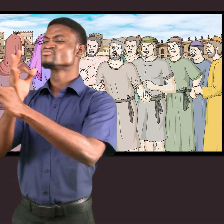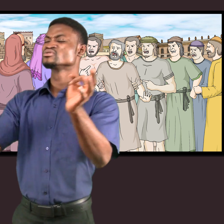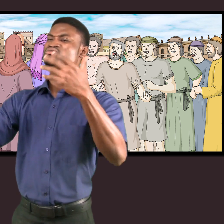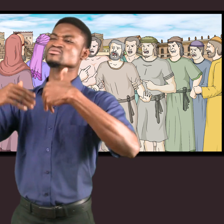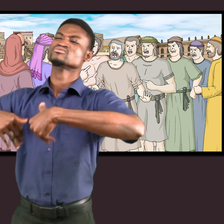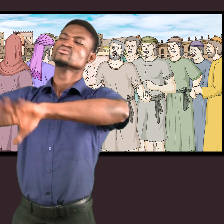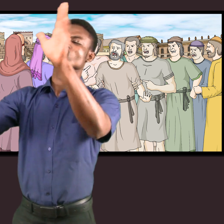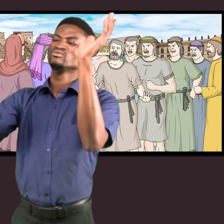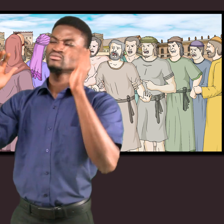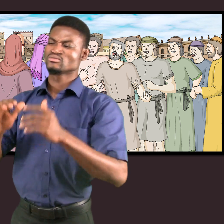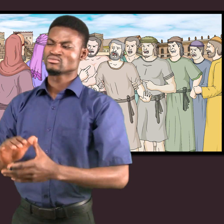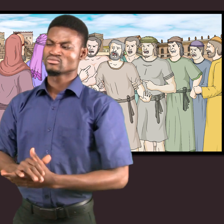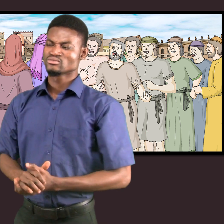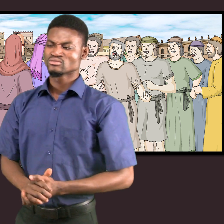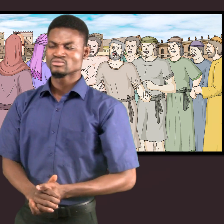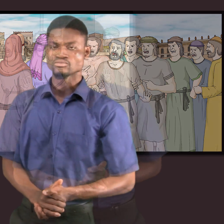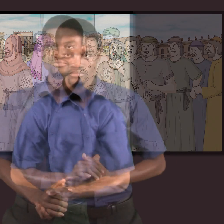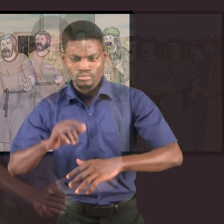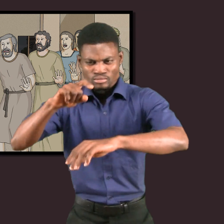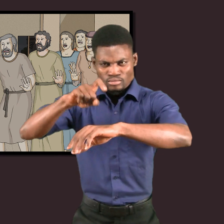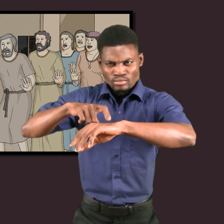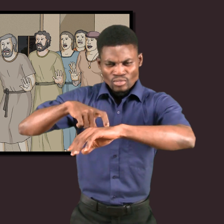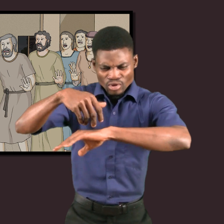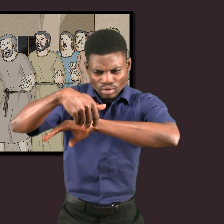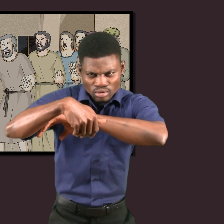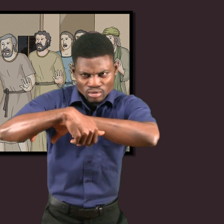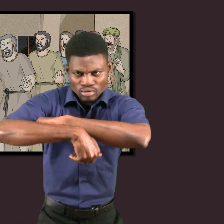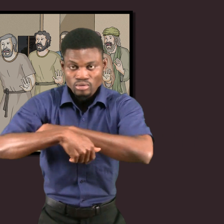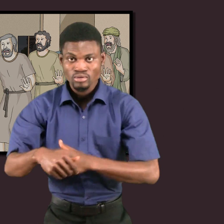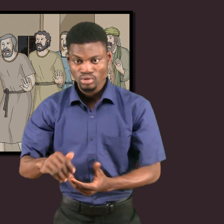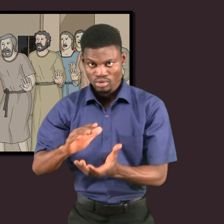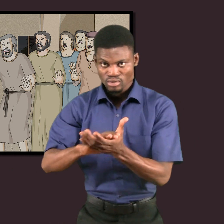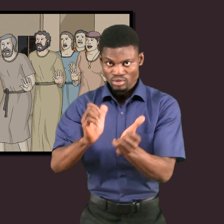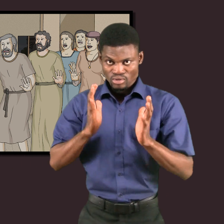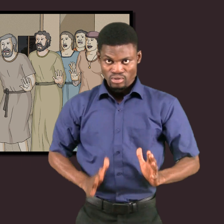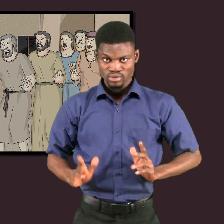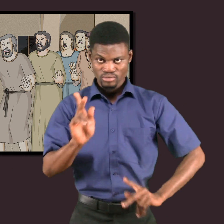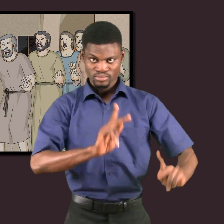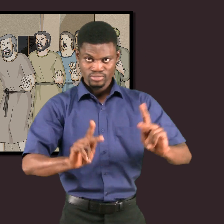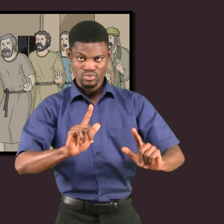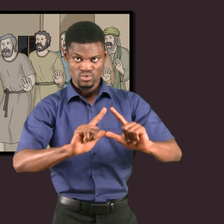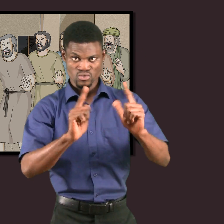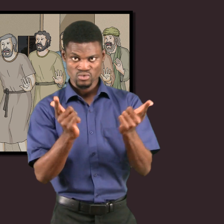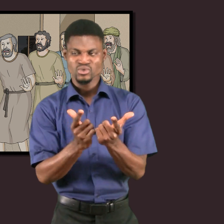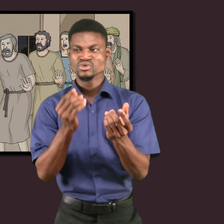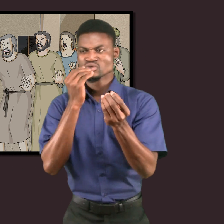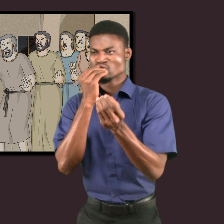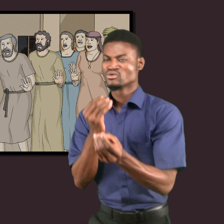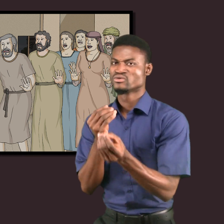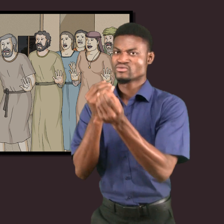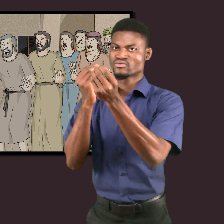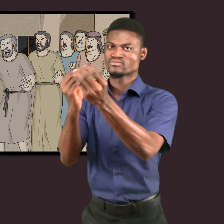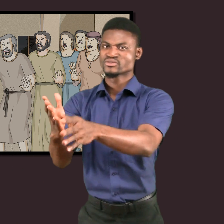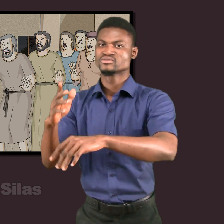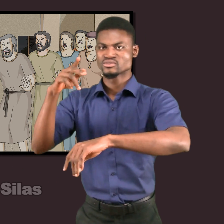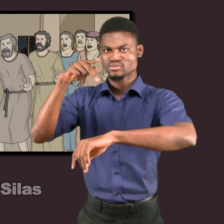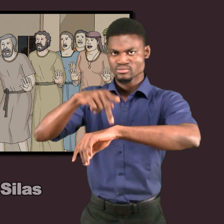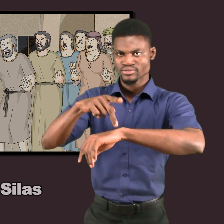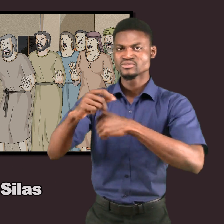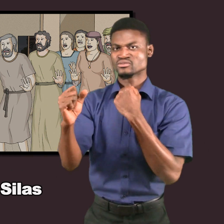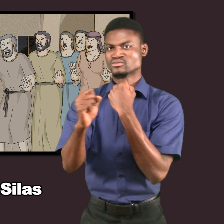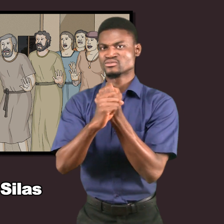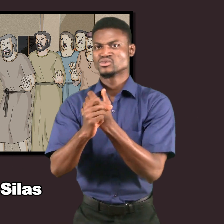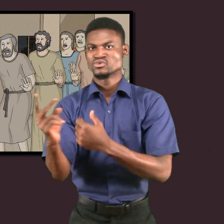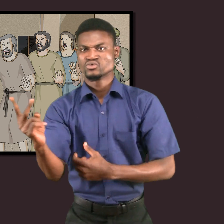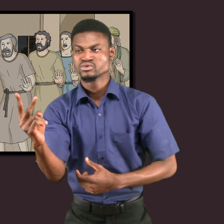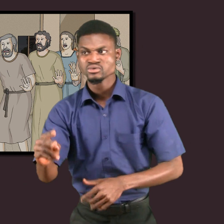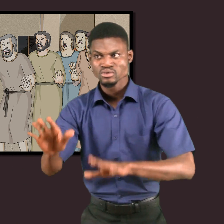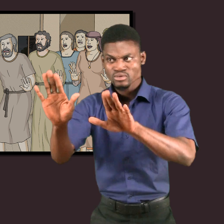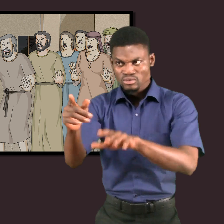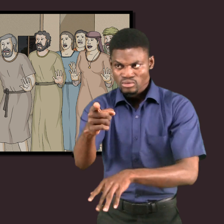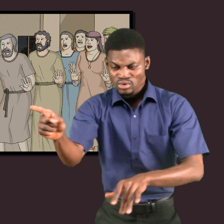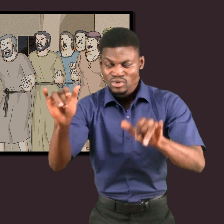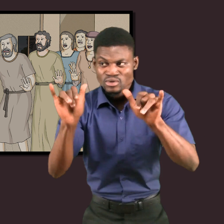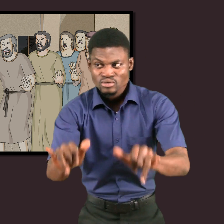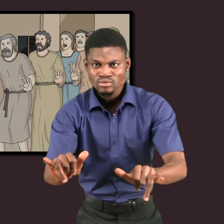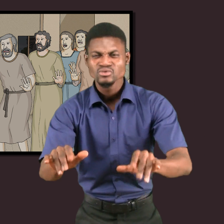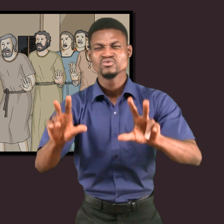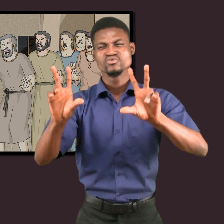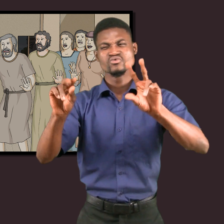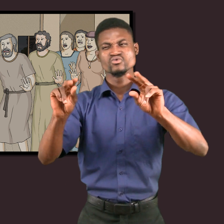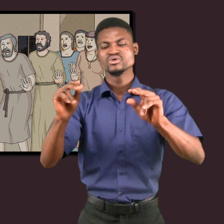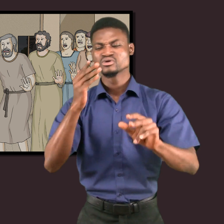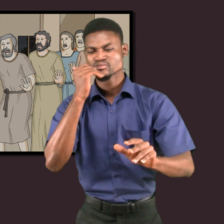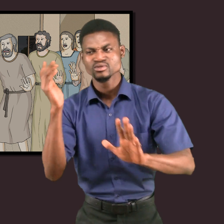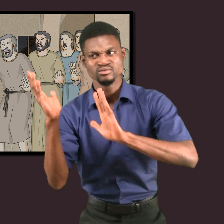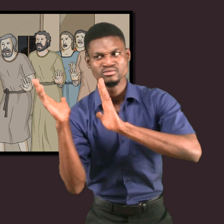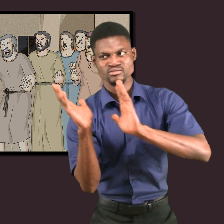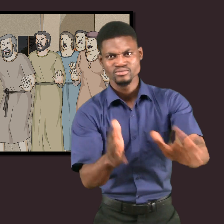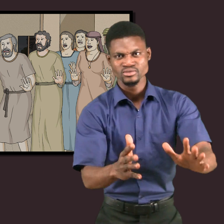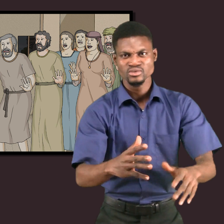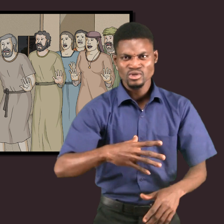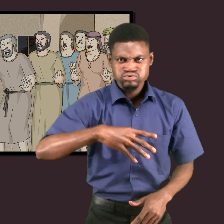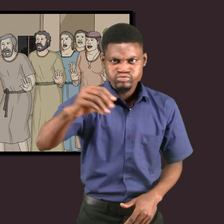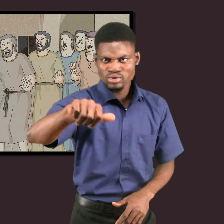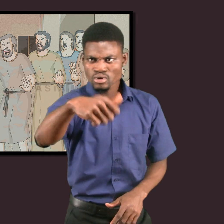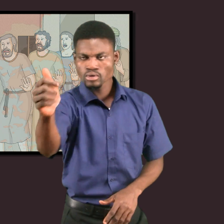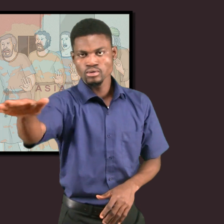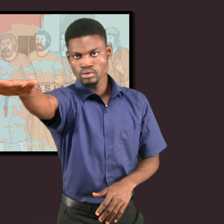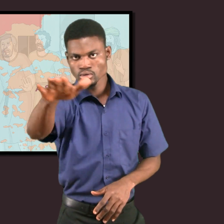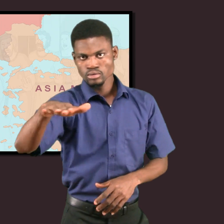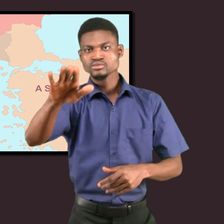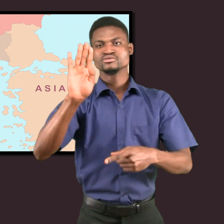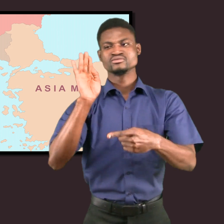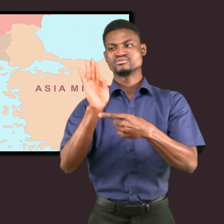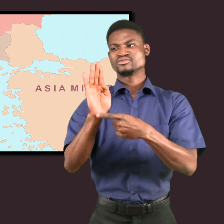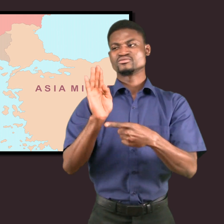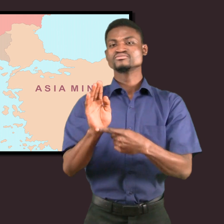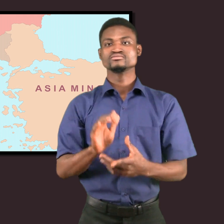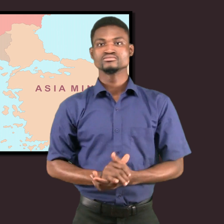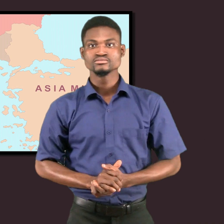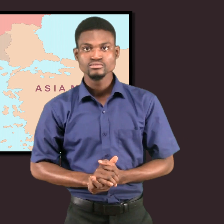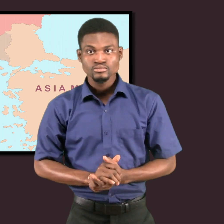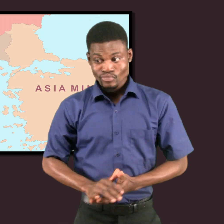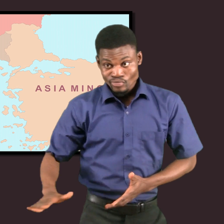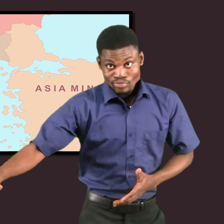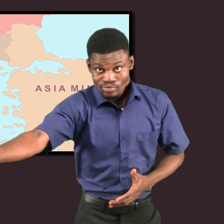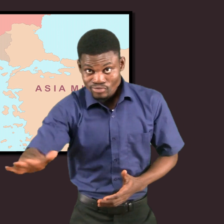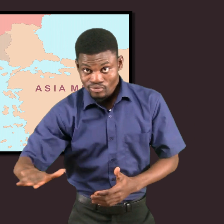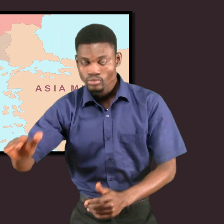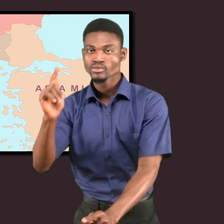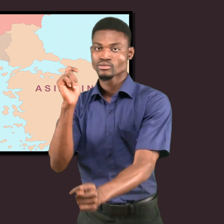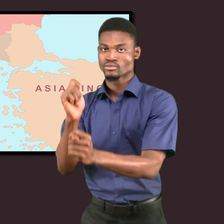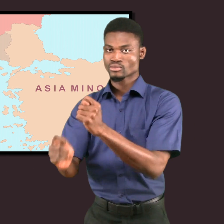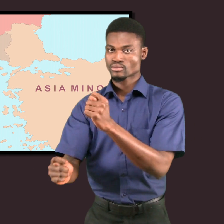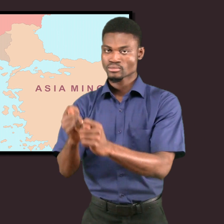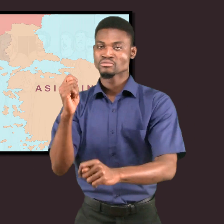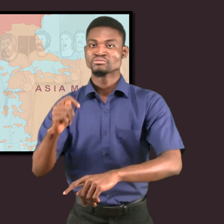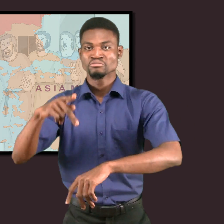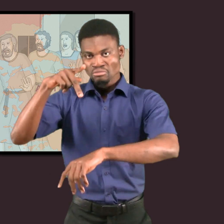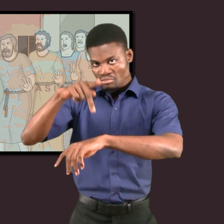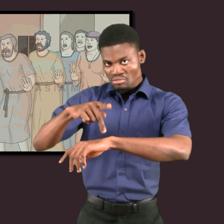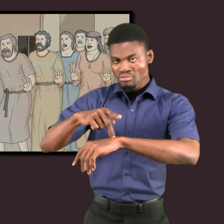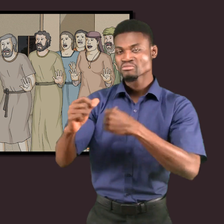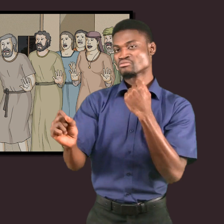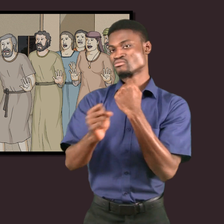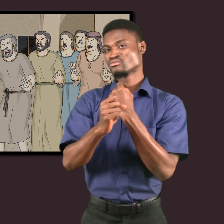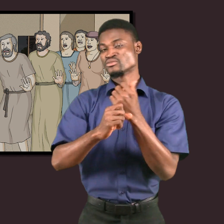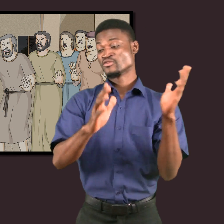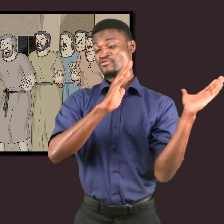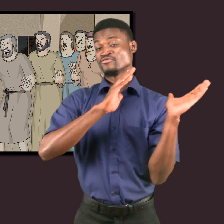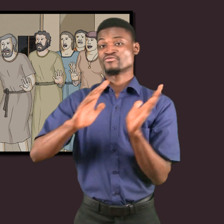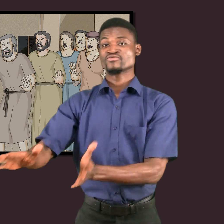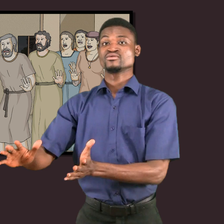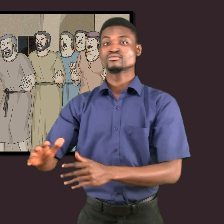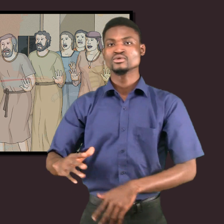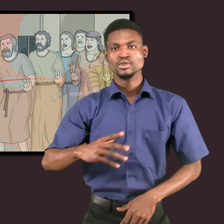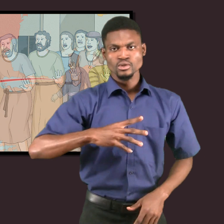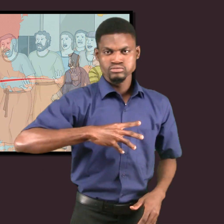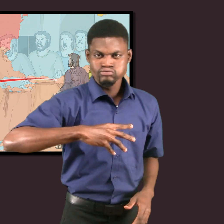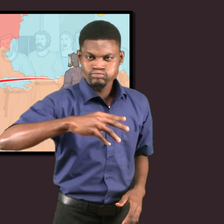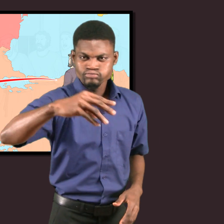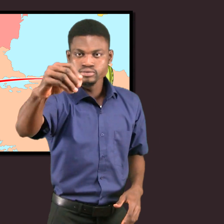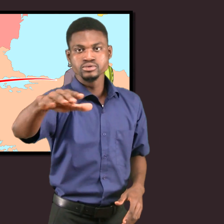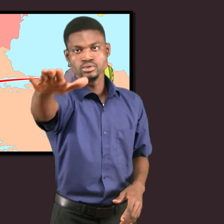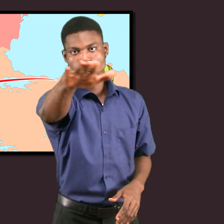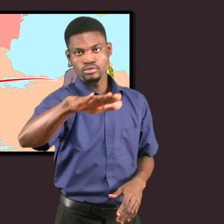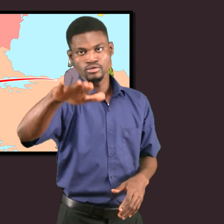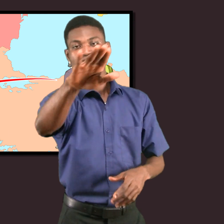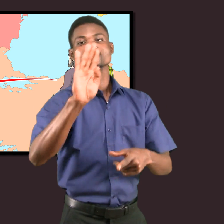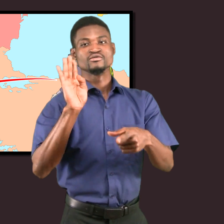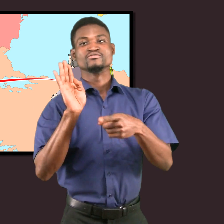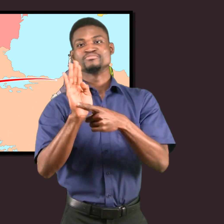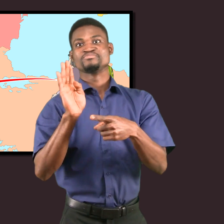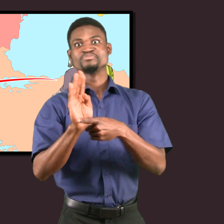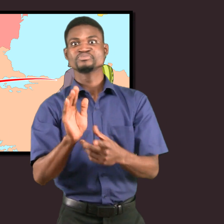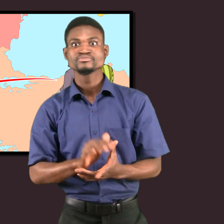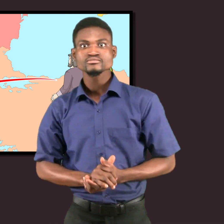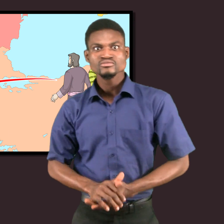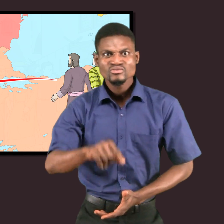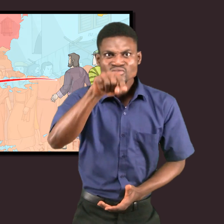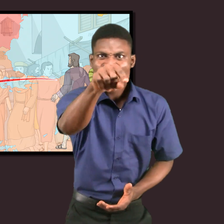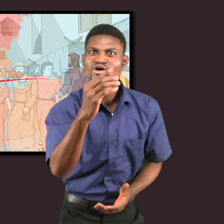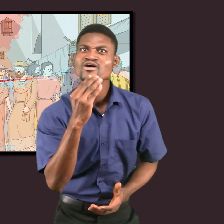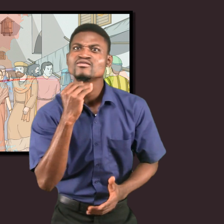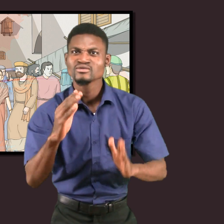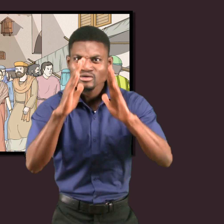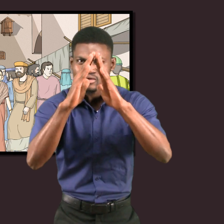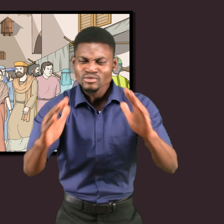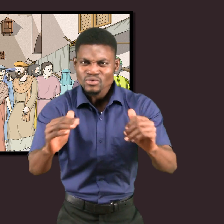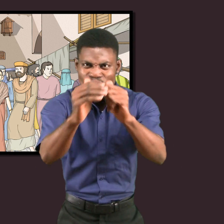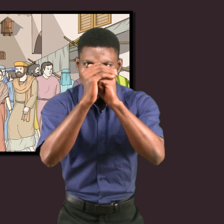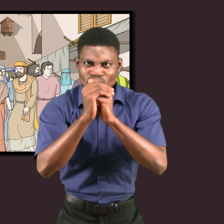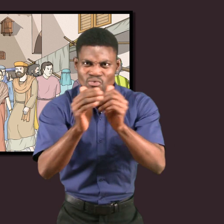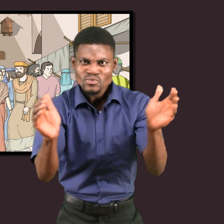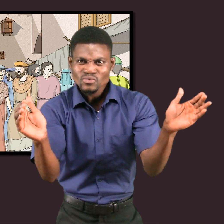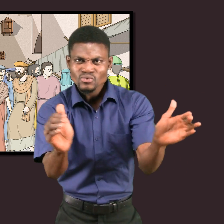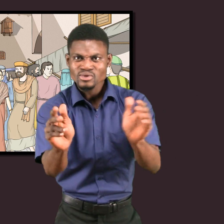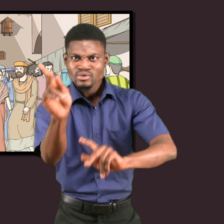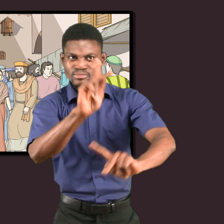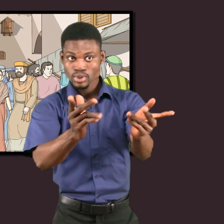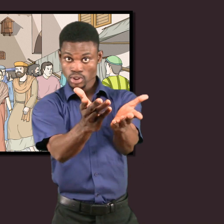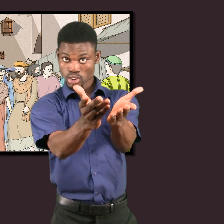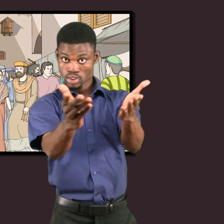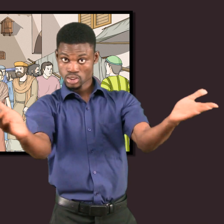And they collected bond from Jason and the others, and then released them. As soon as night had fallen, the brothers sent Paul and Silas away to Berea.